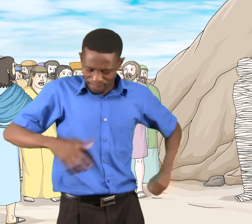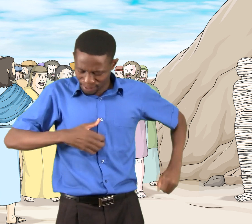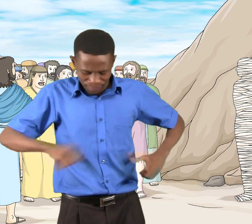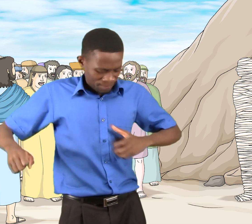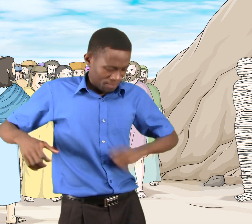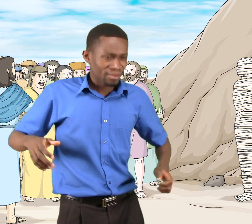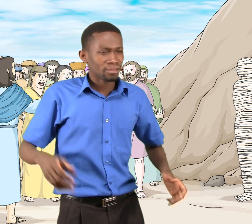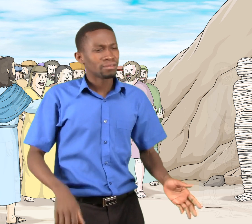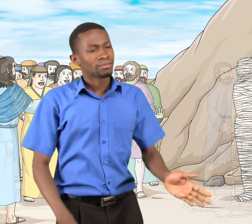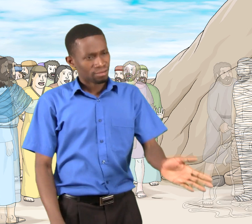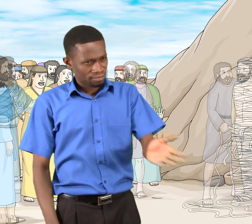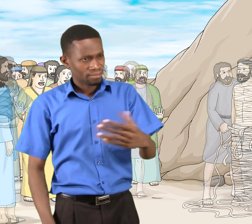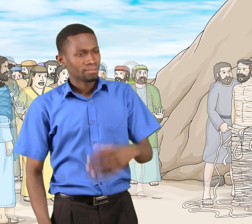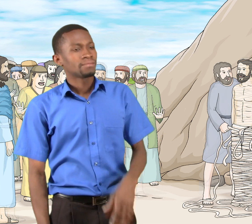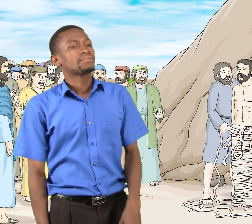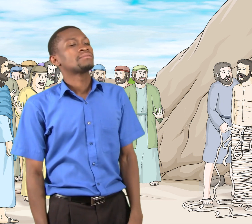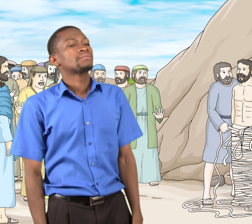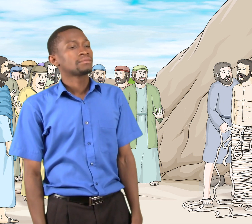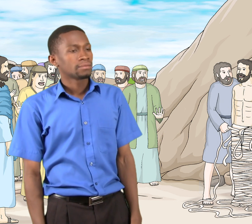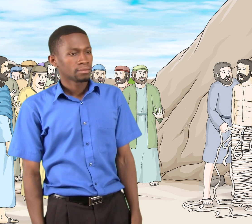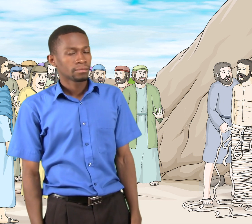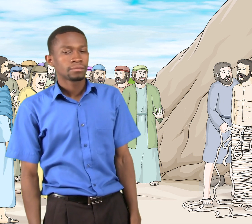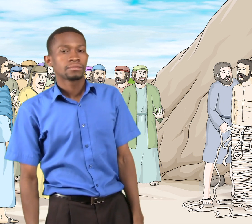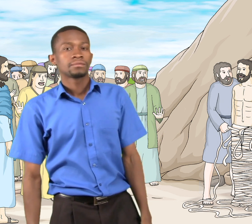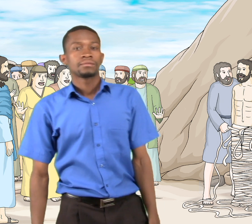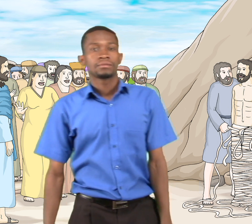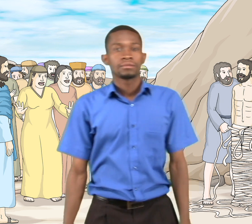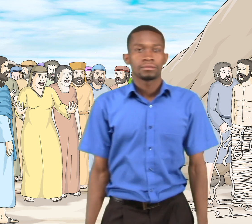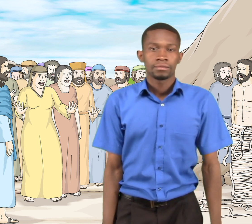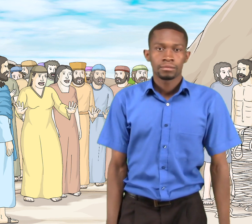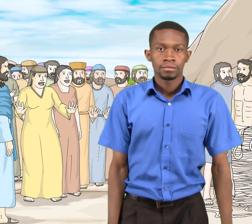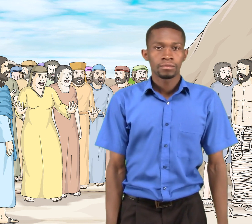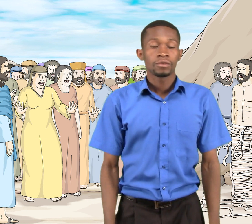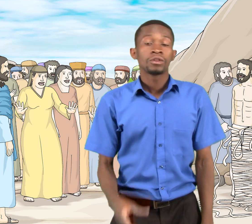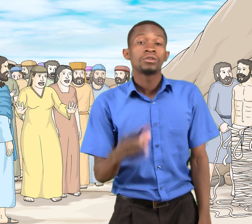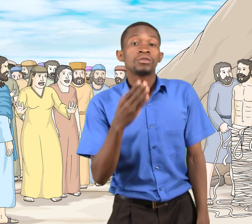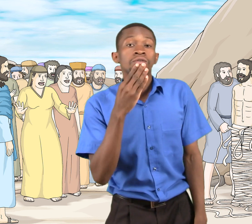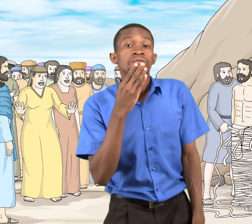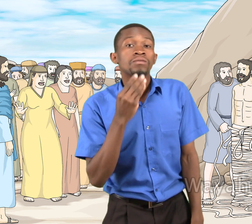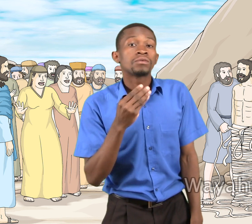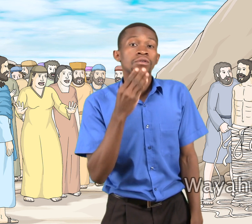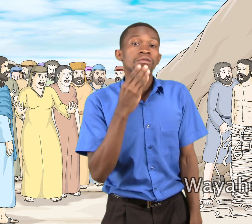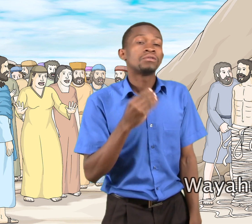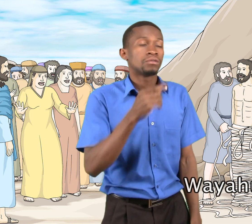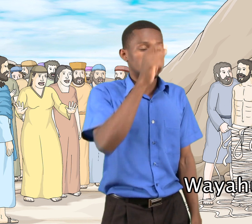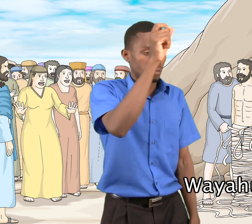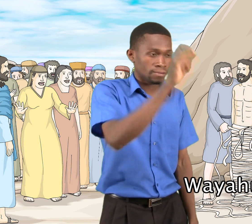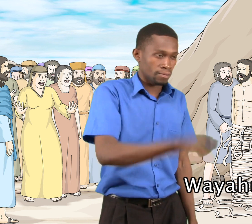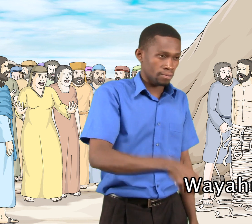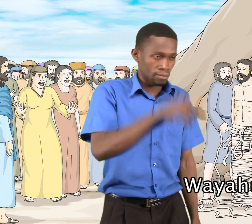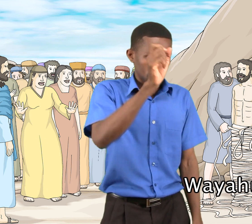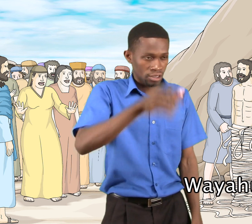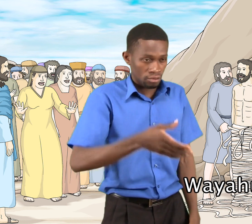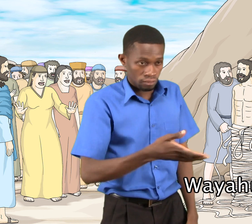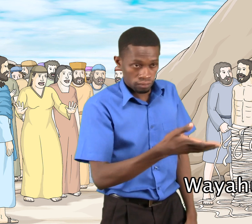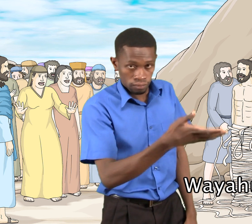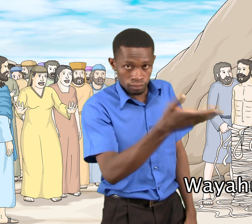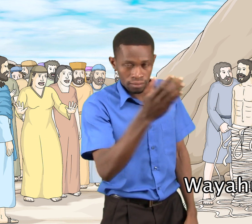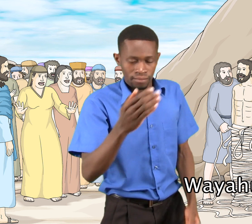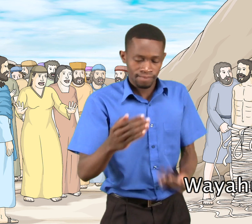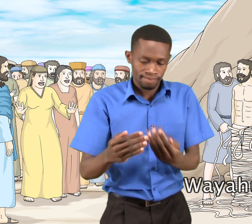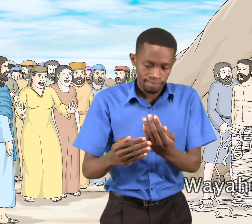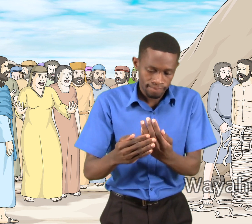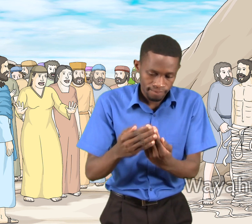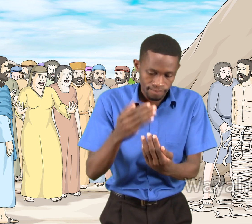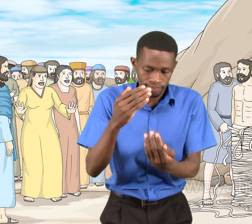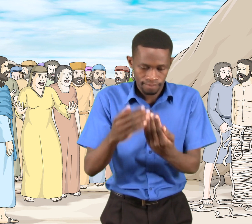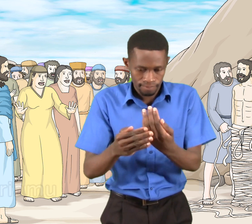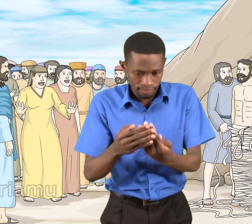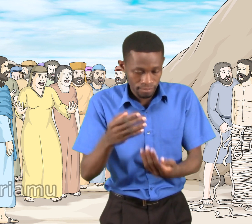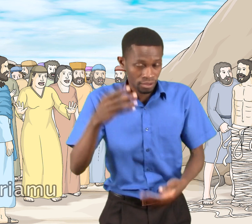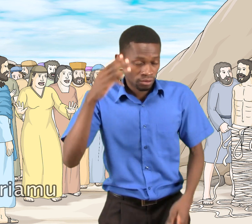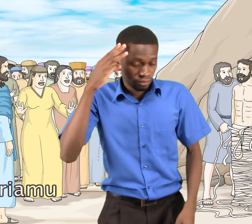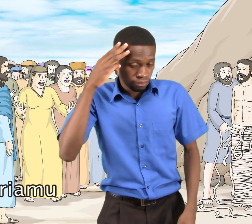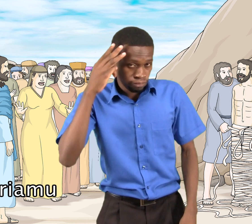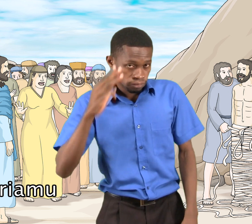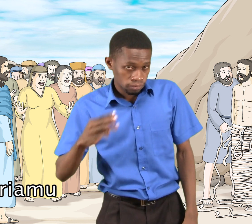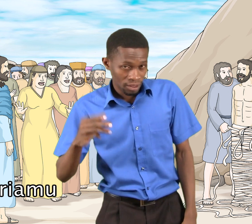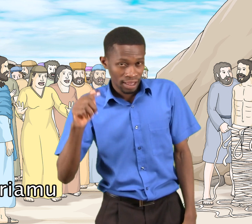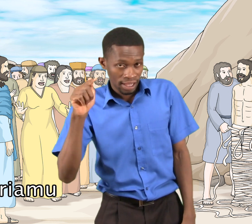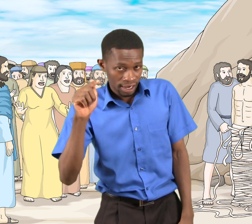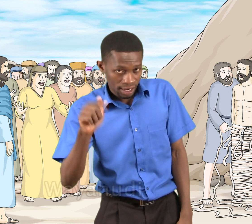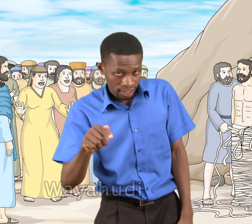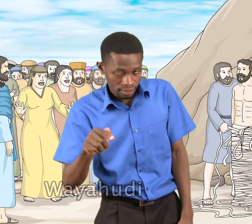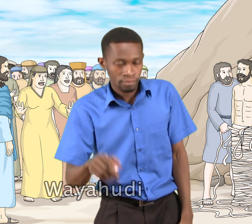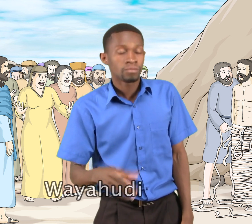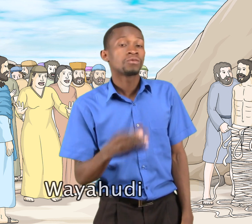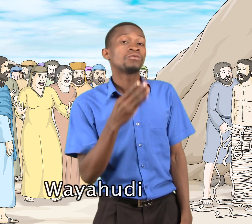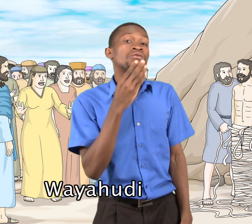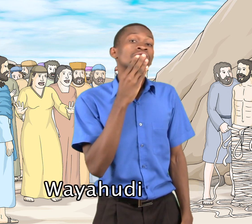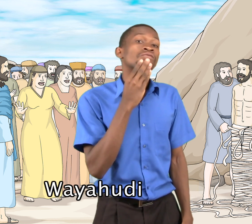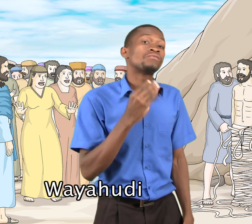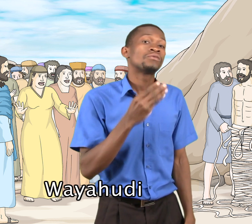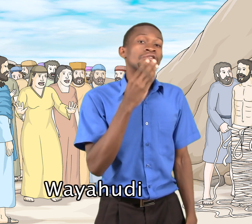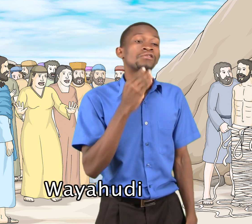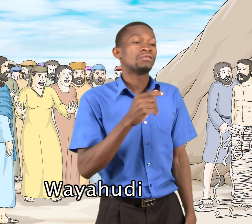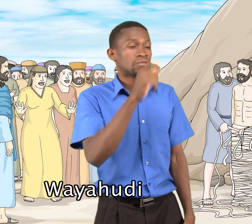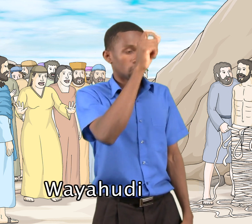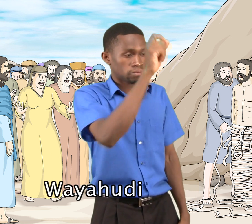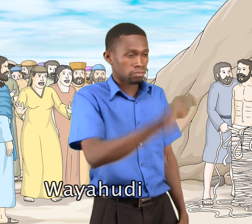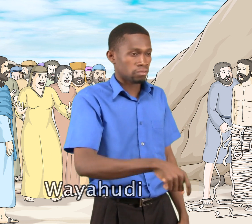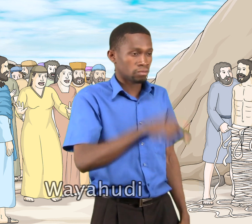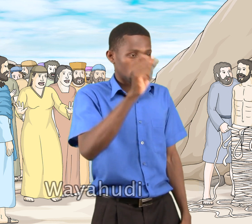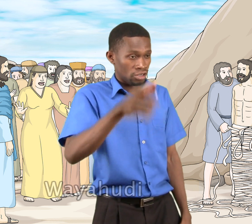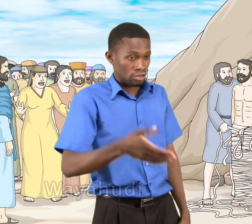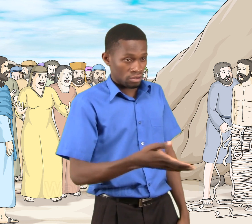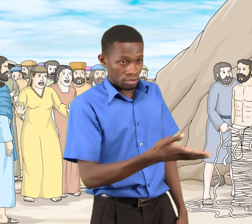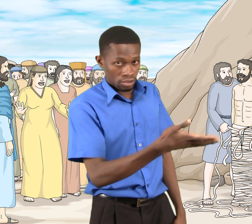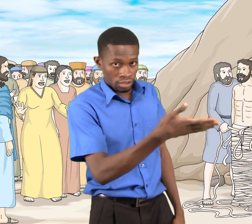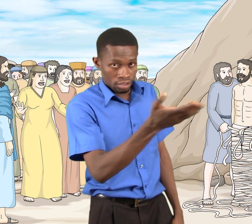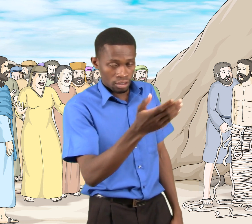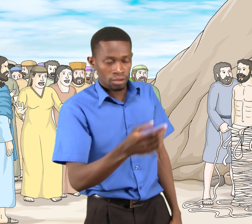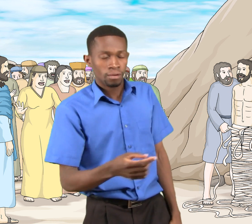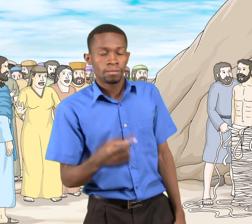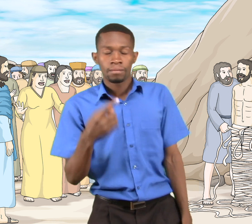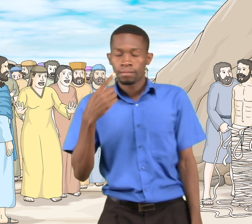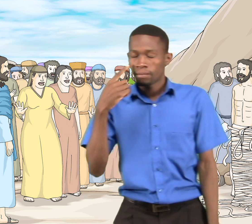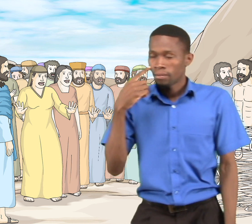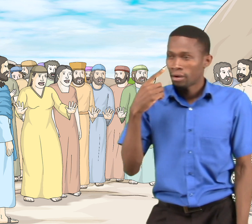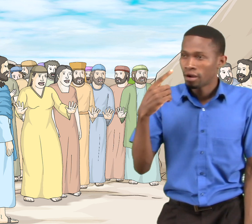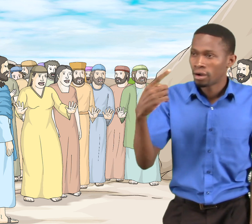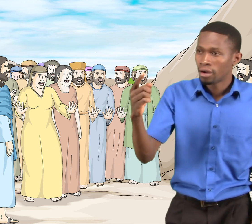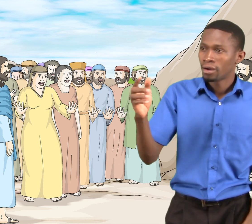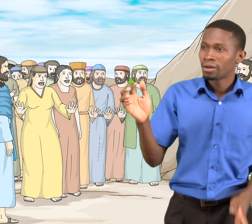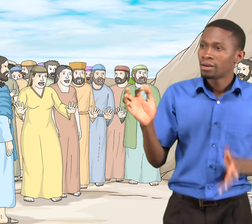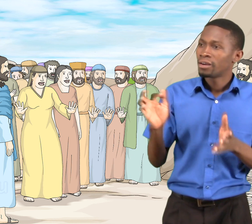“Unwrap him and let him go,” Jesus told them.